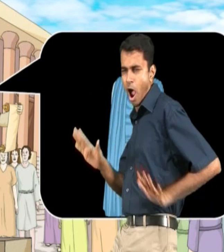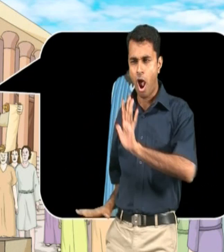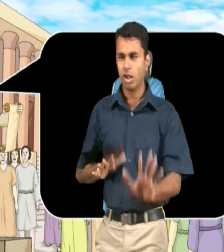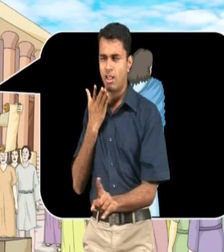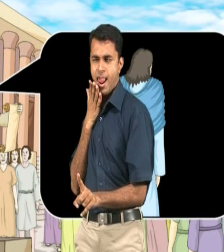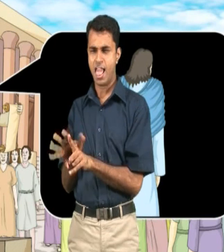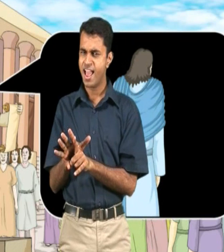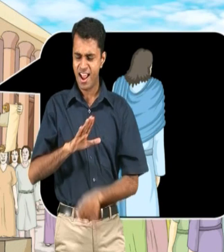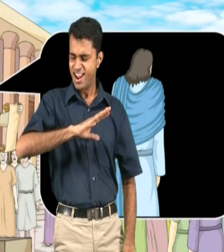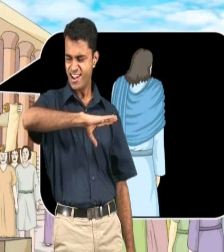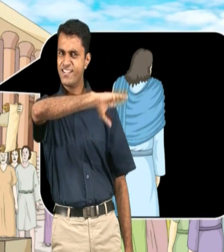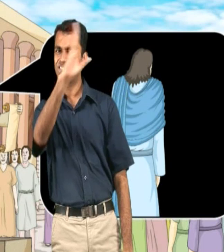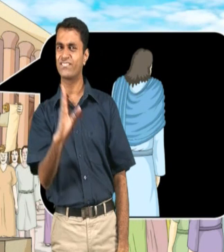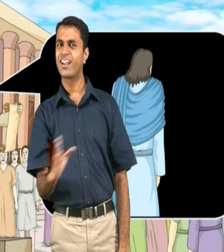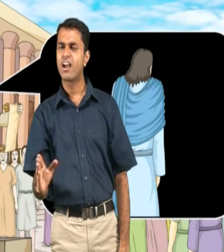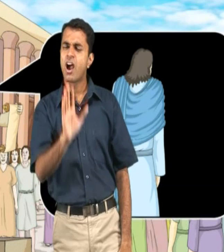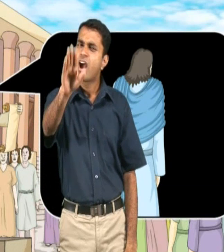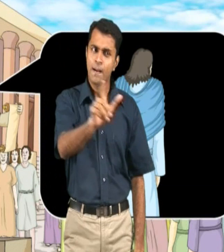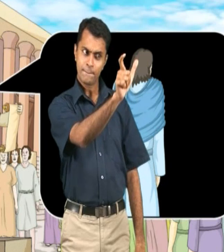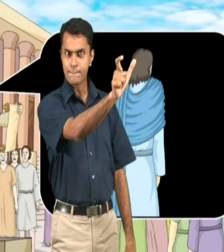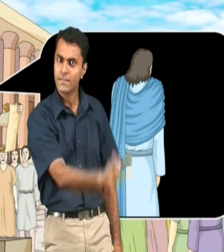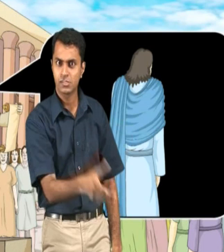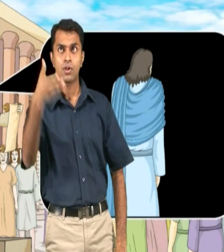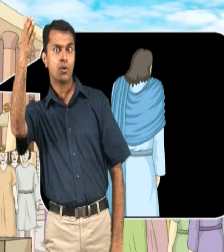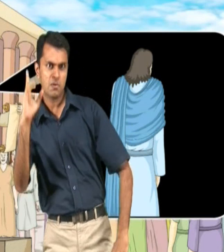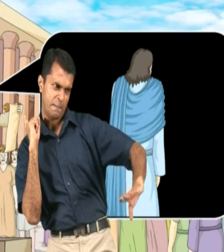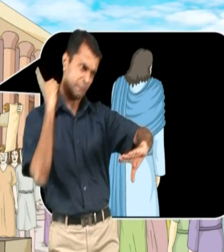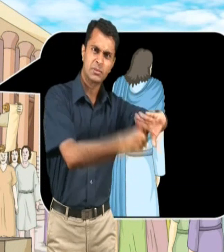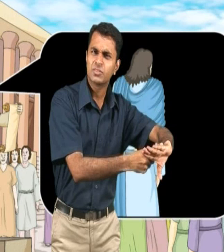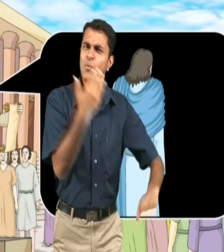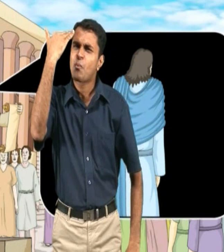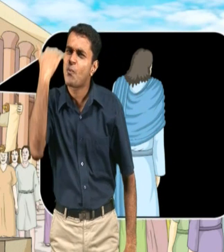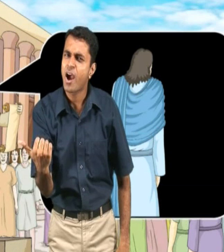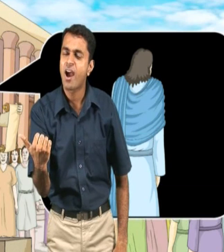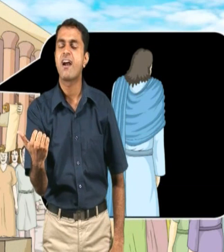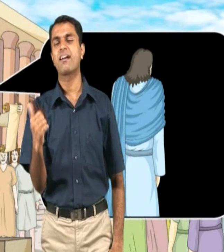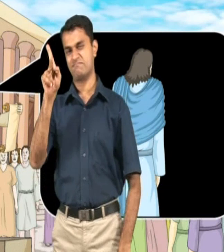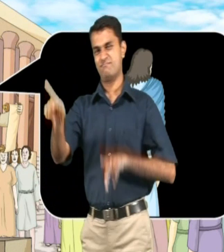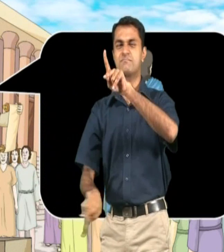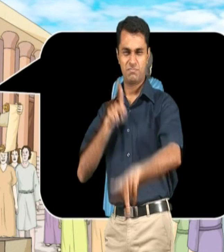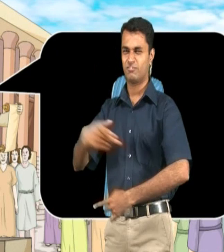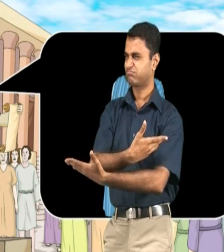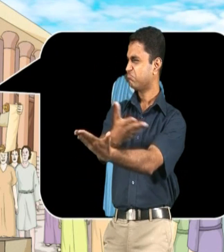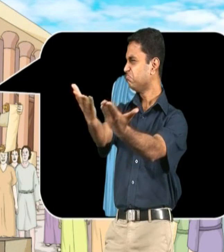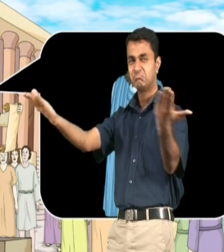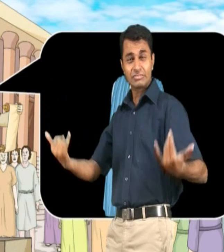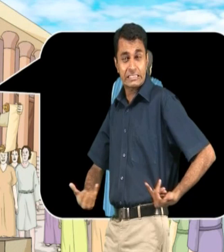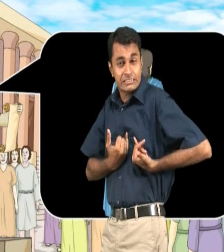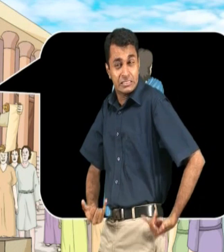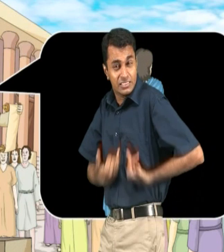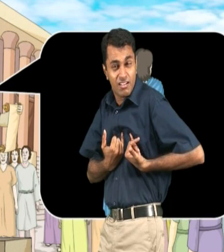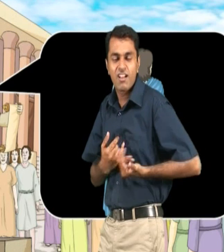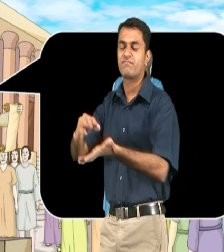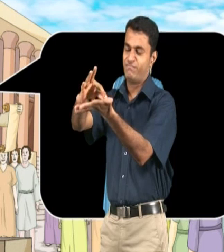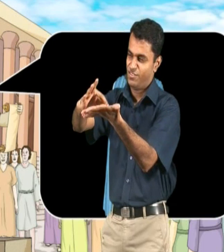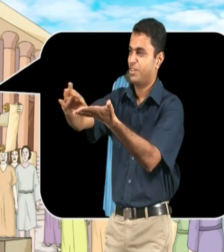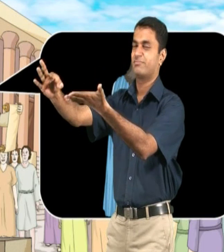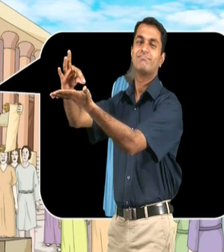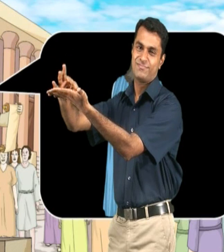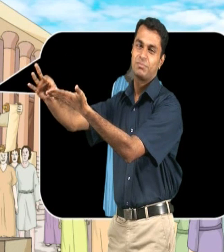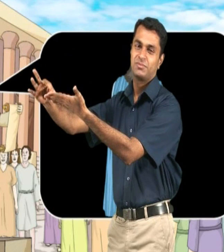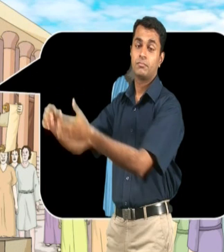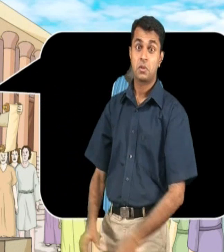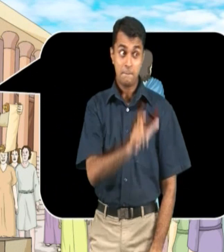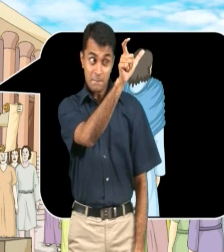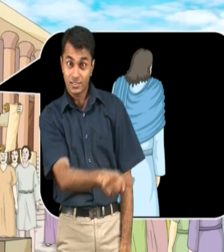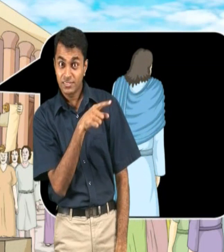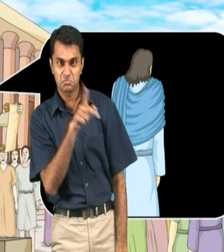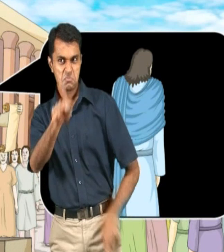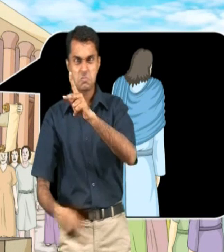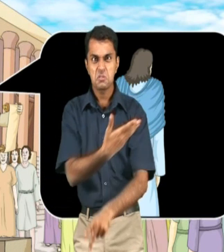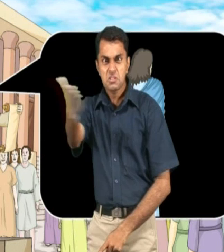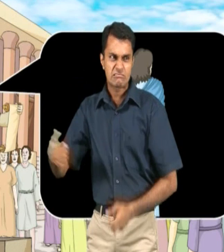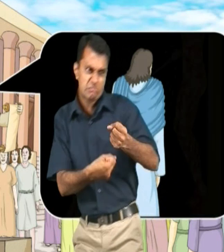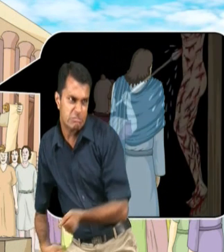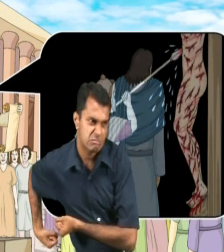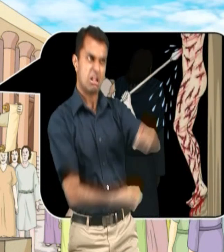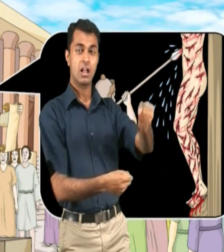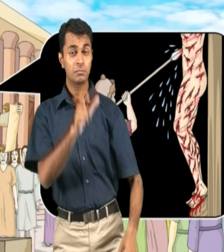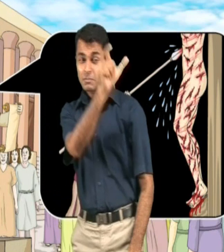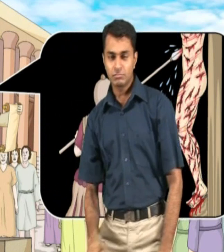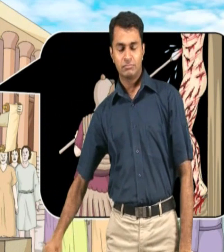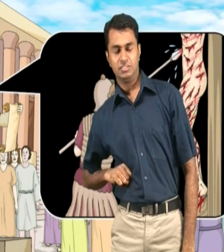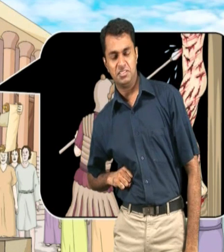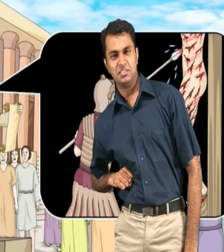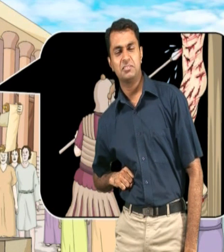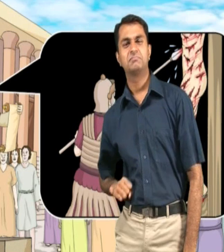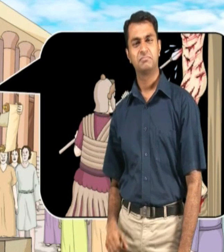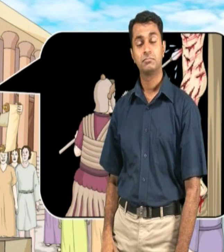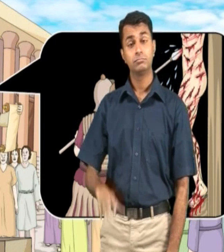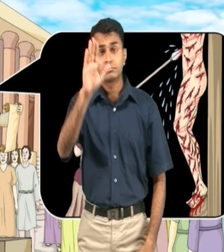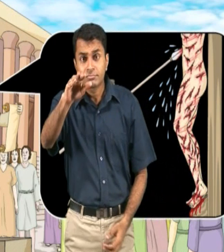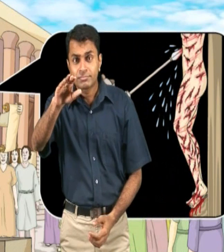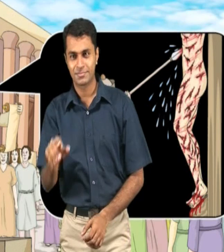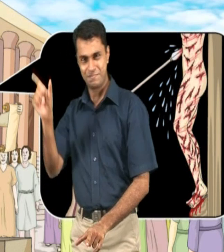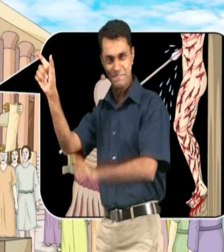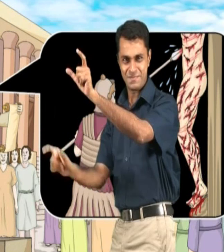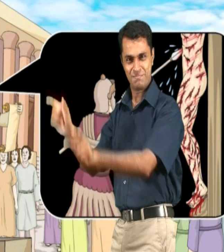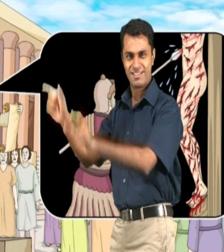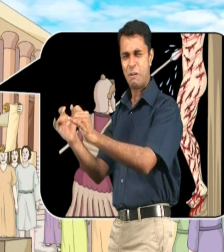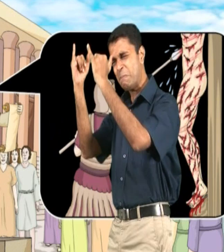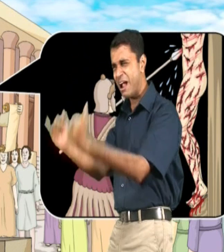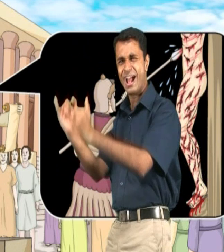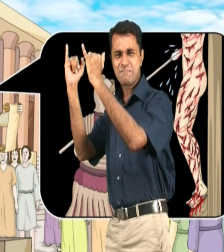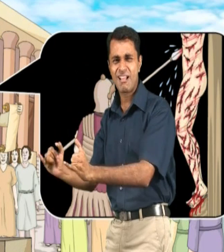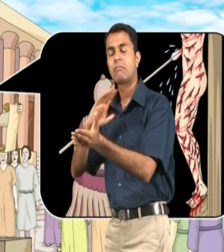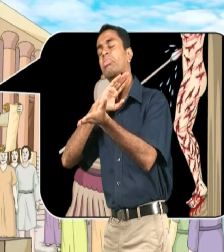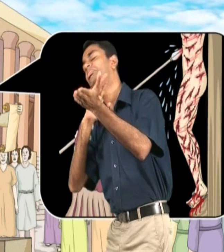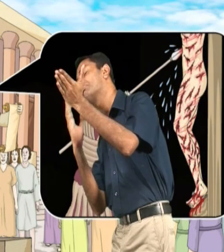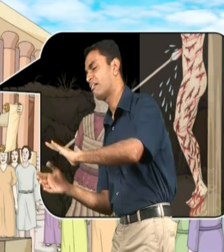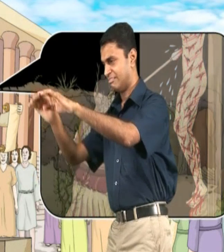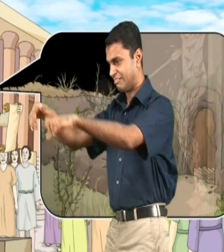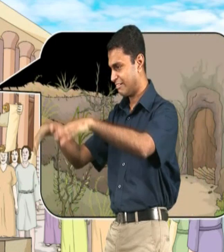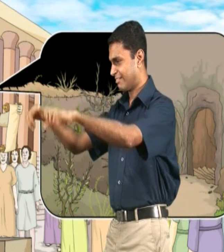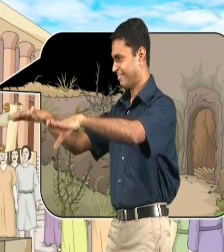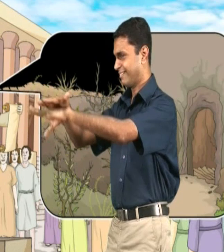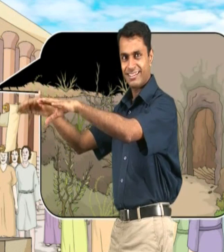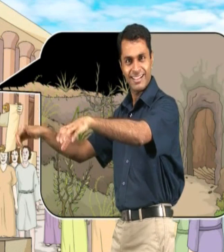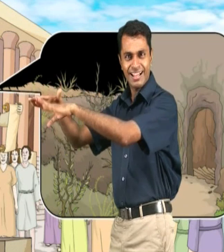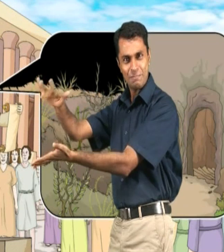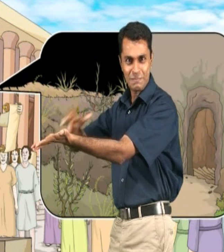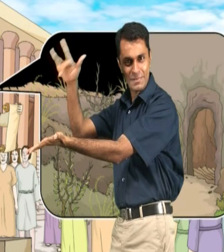He was stricken for the transgression of My people.